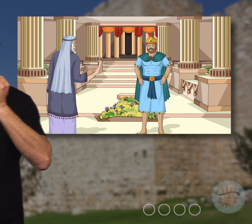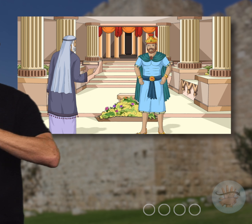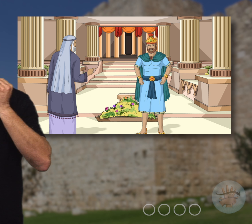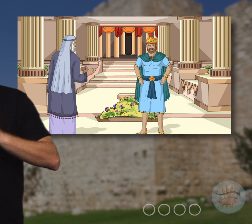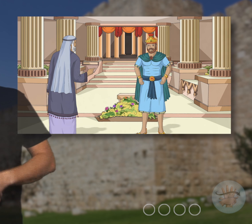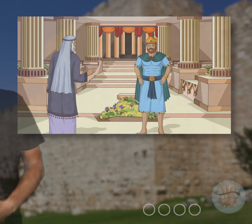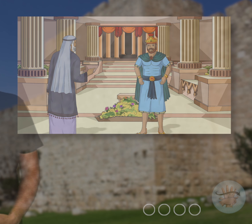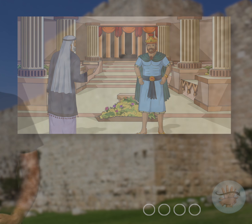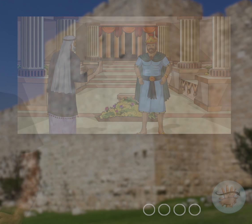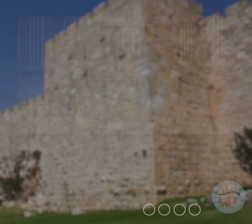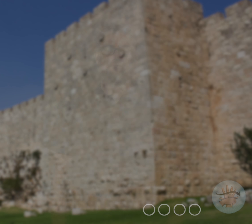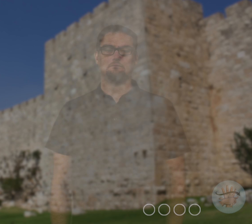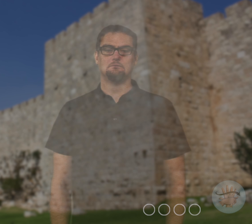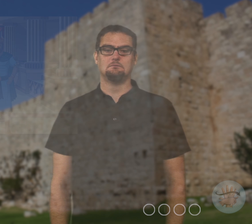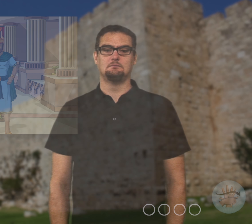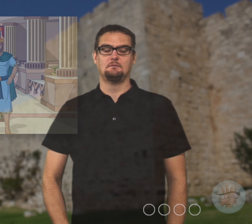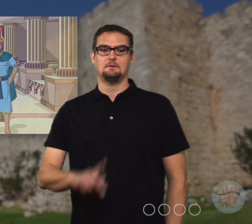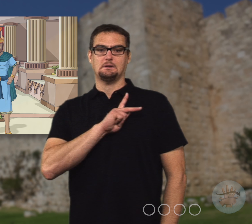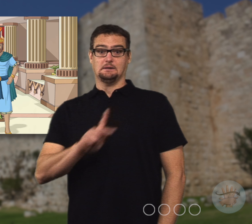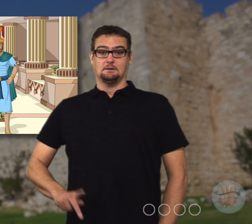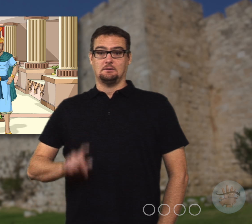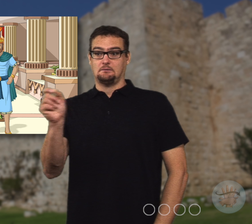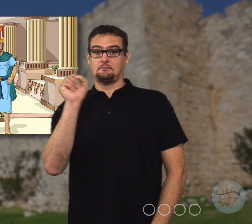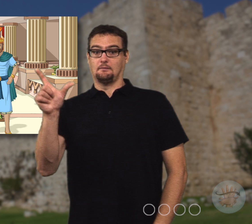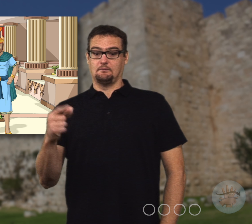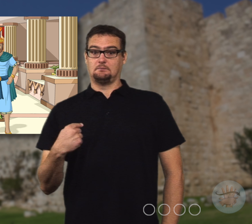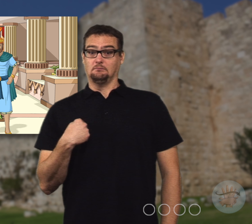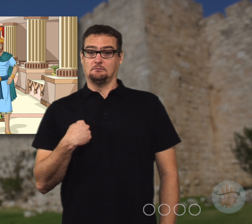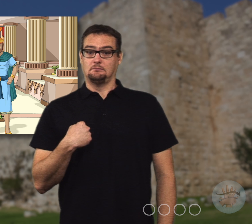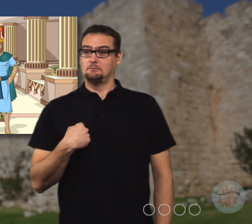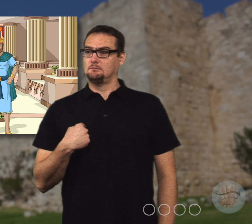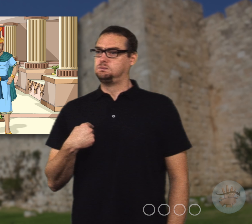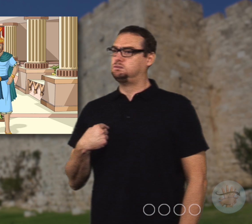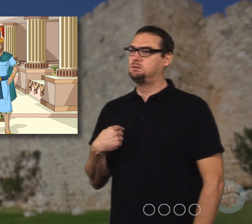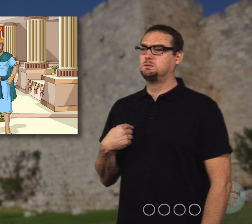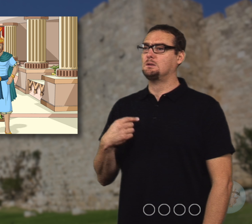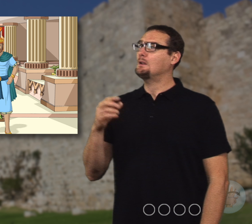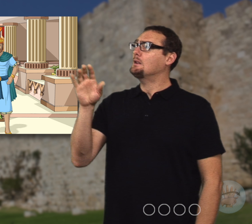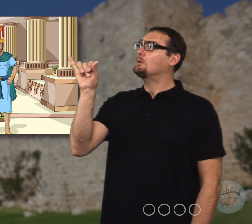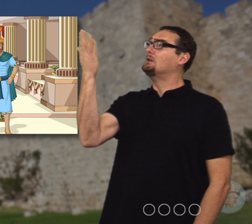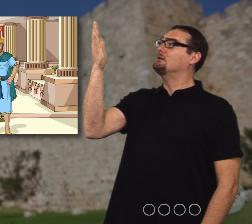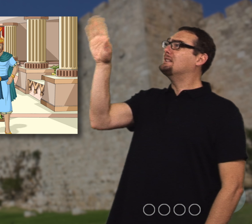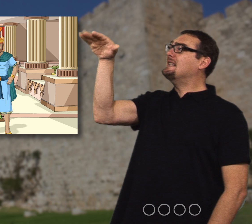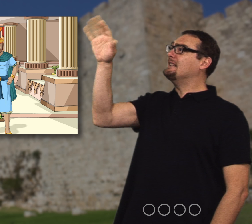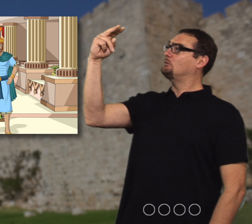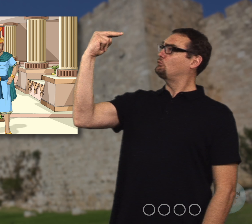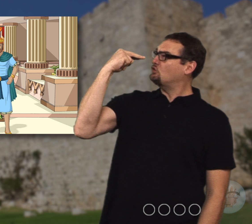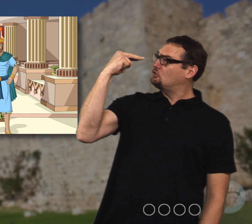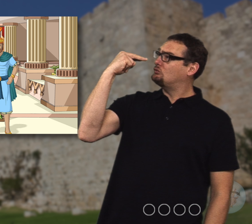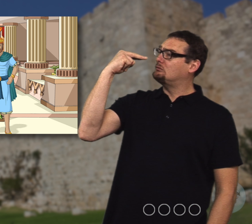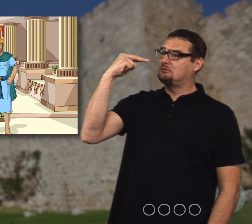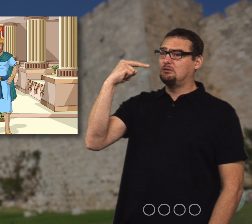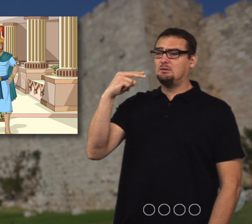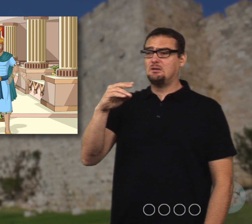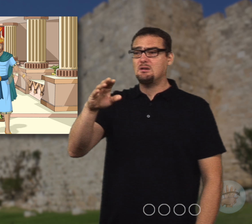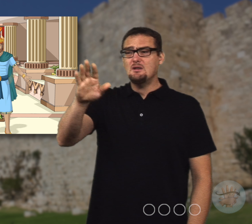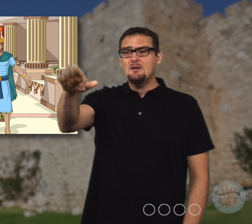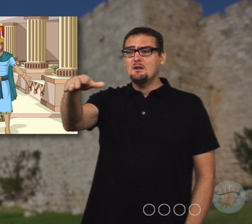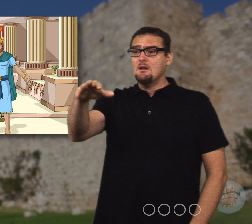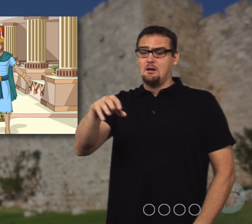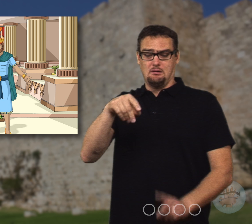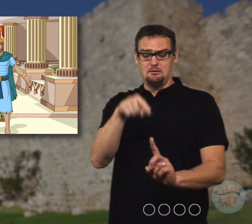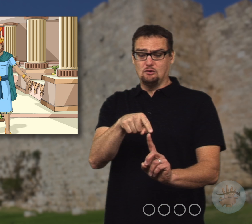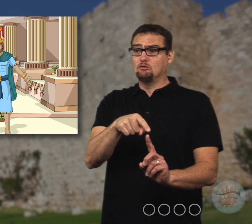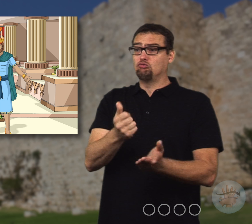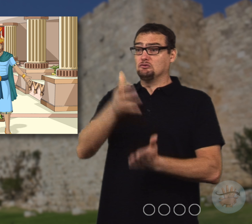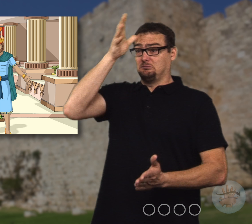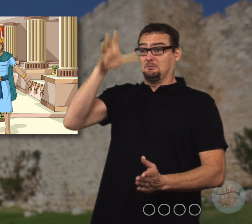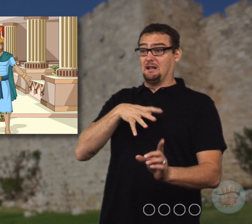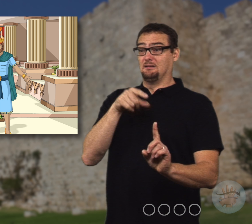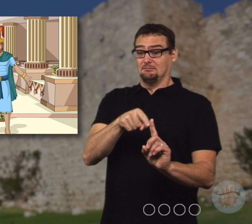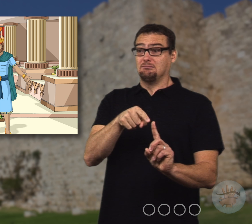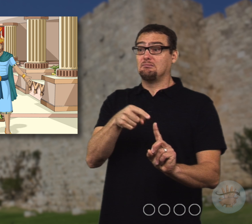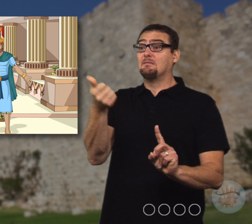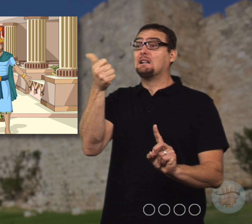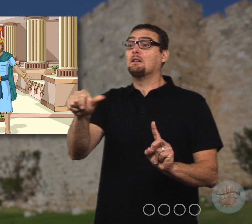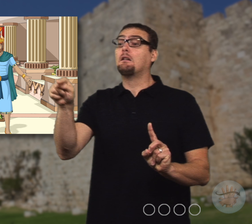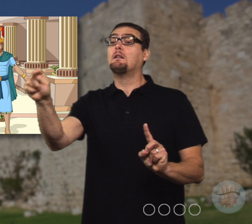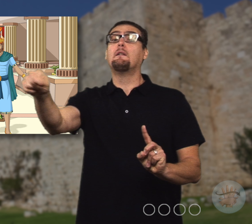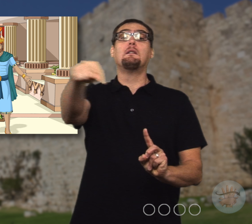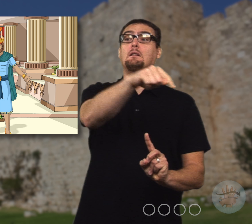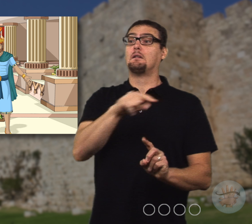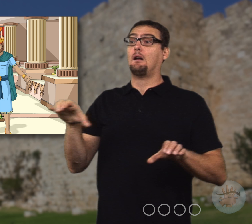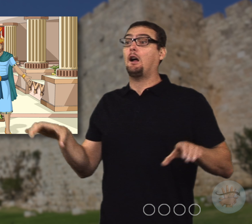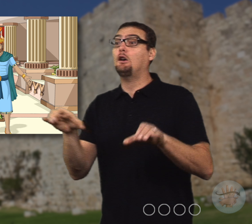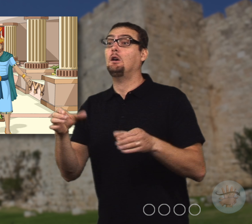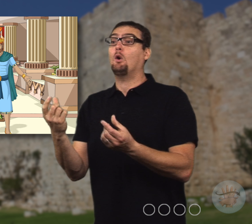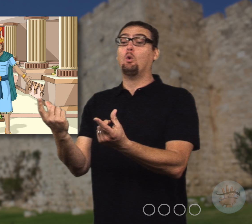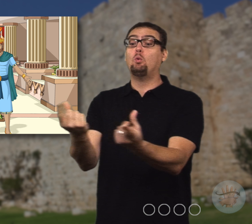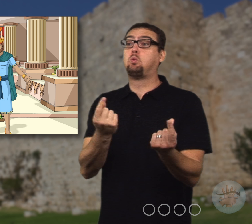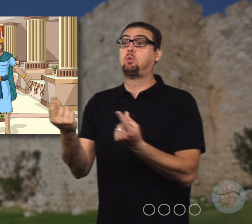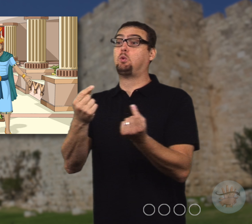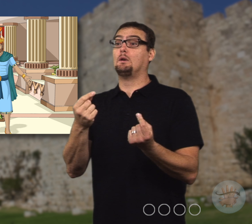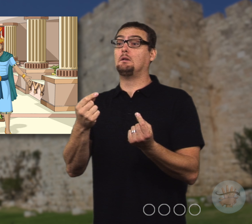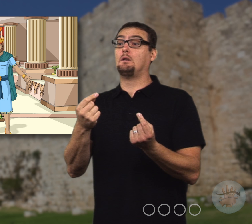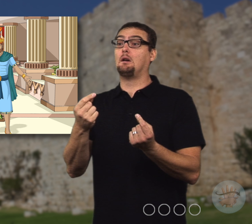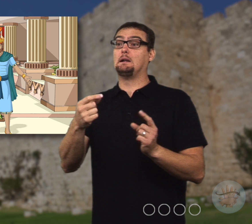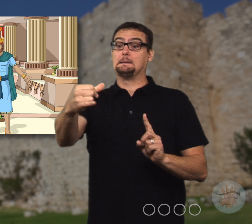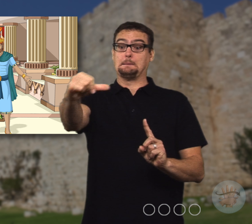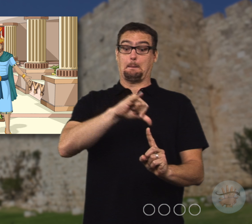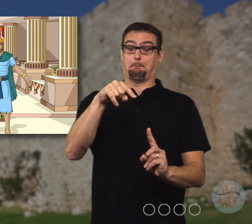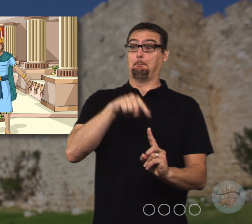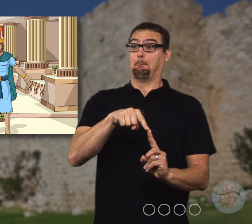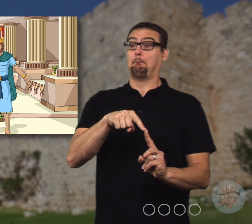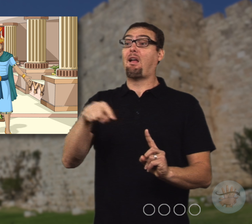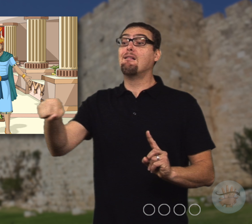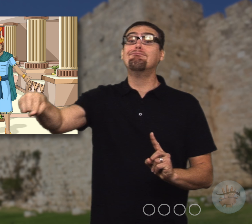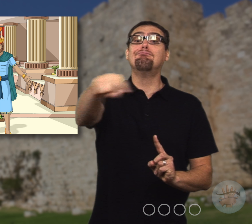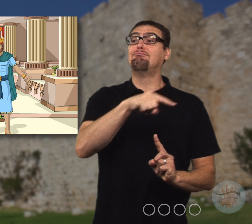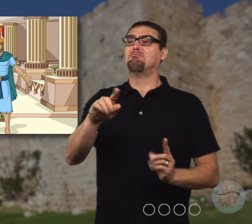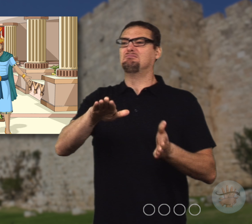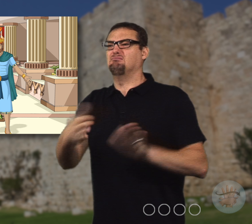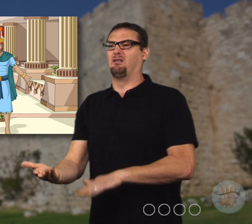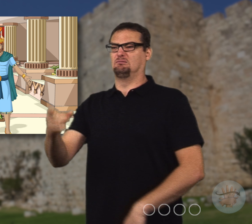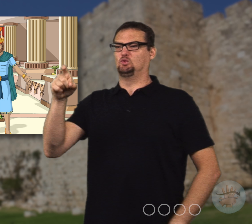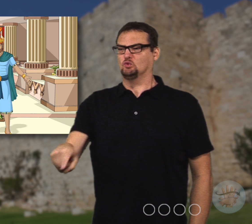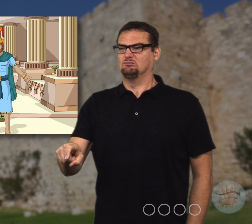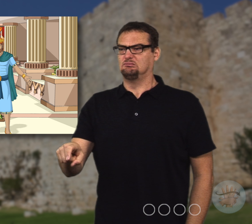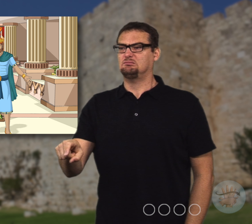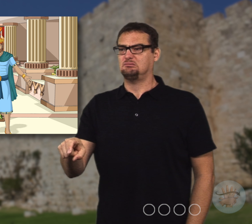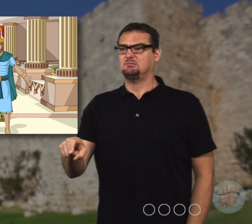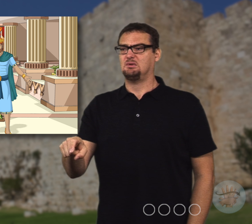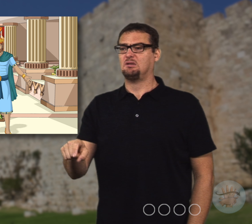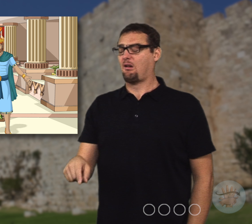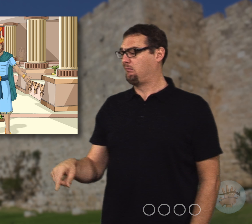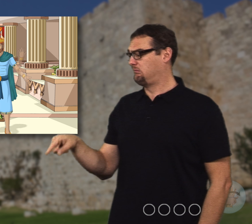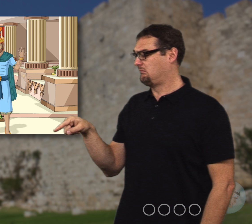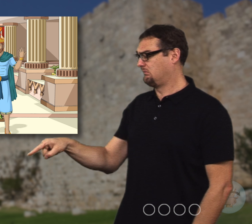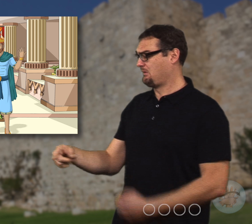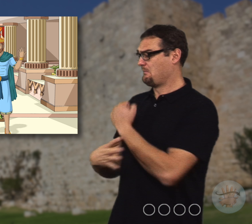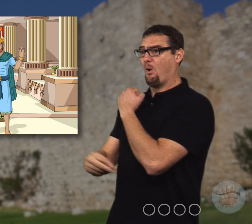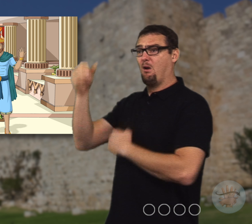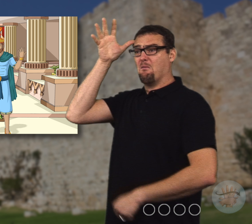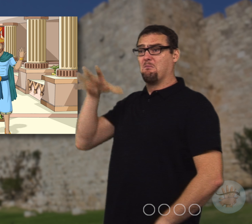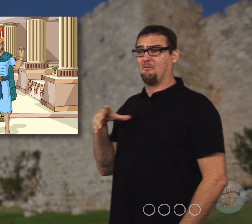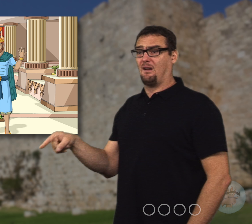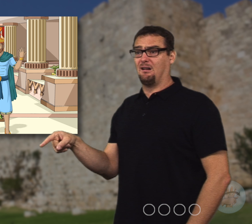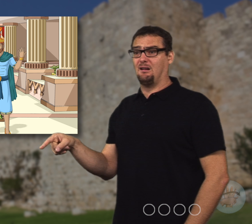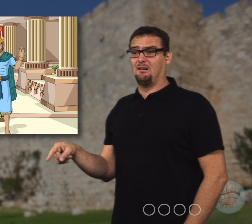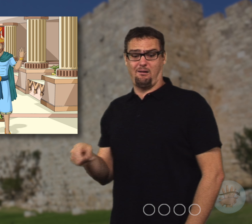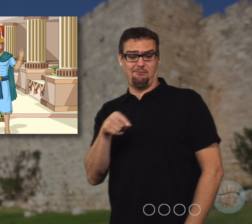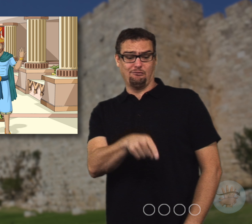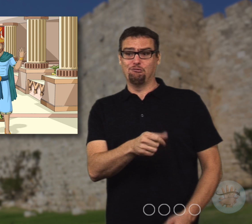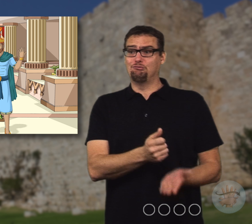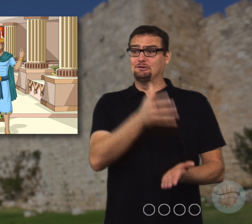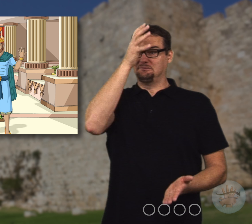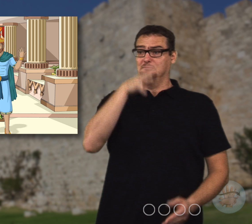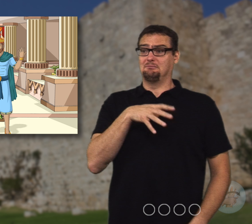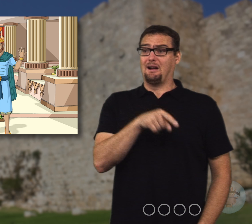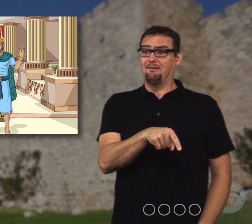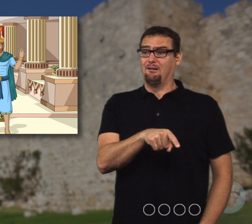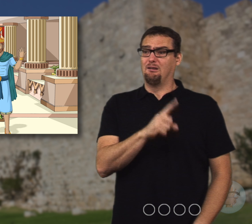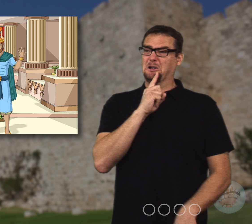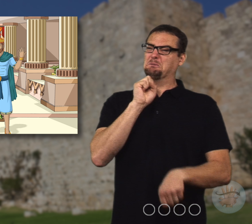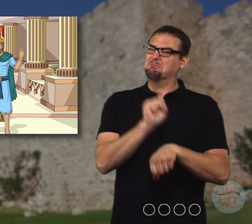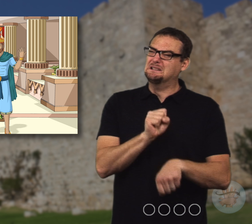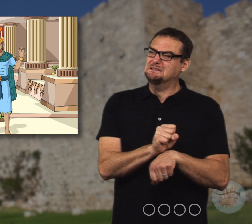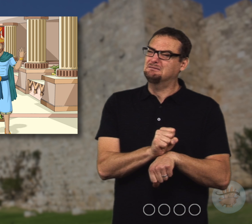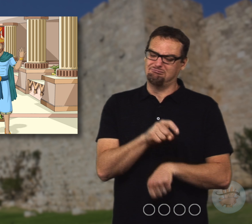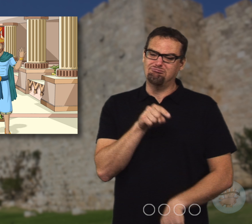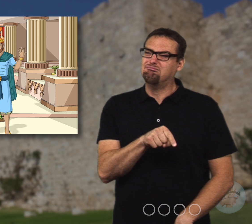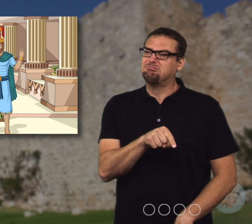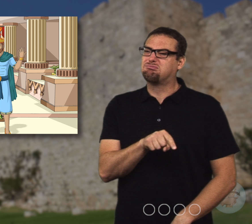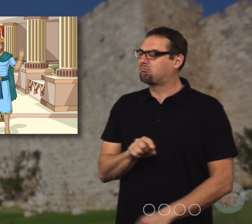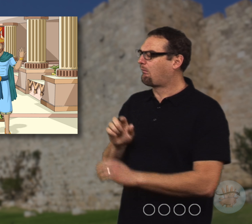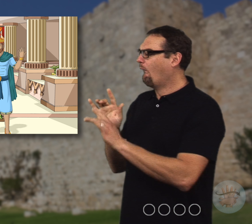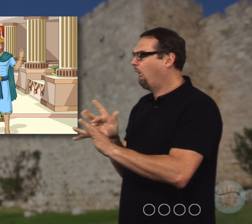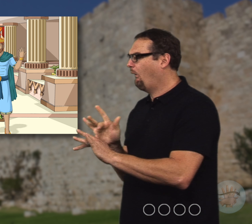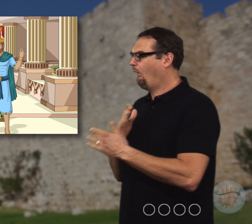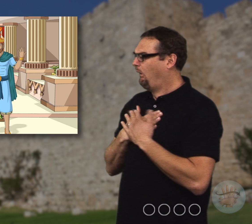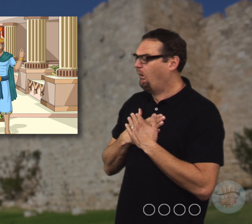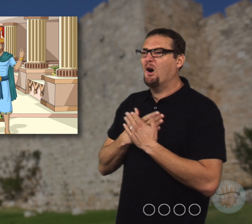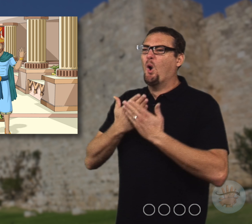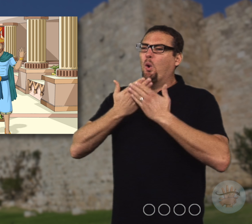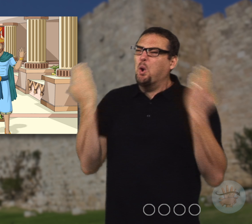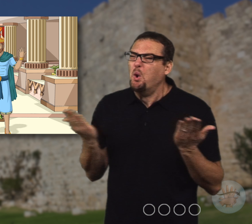David burned with anger against the man and said to Nathan: “As surely as the LORD lives, the man who did this deserves to die!